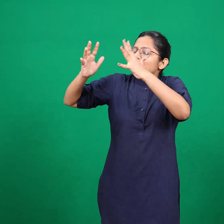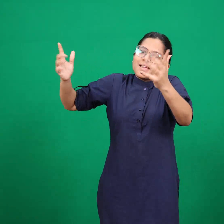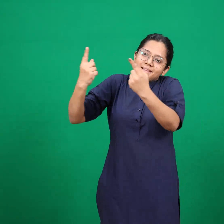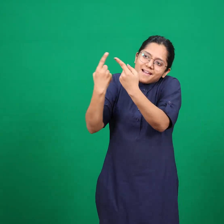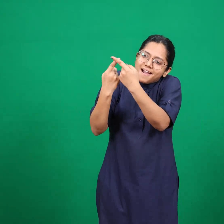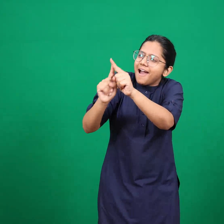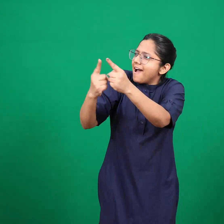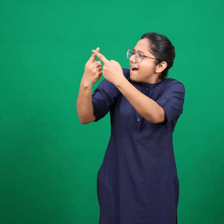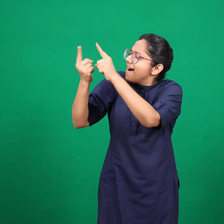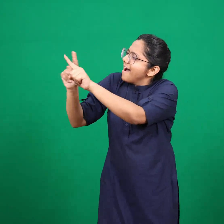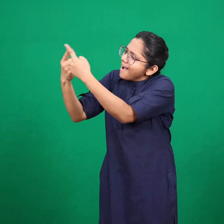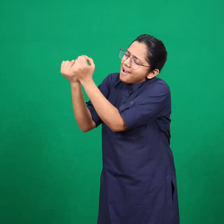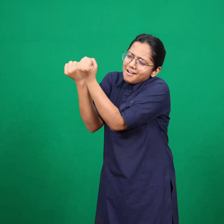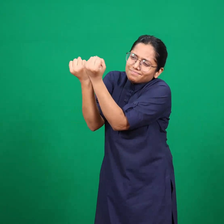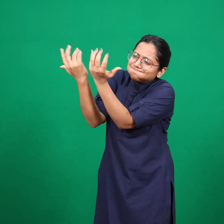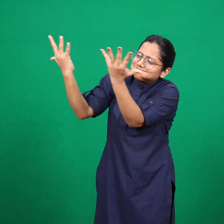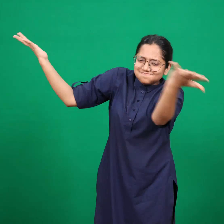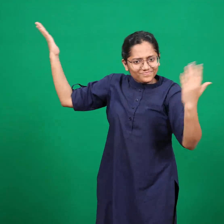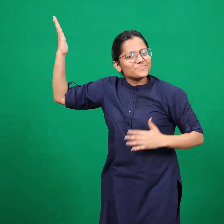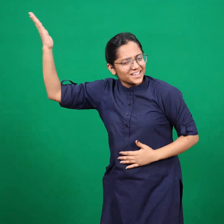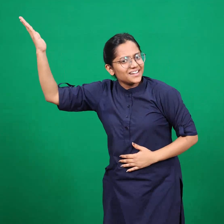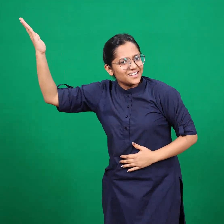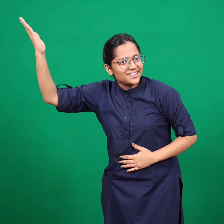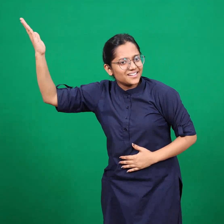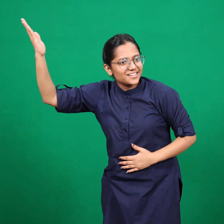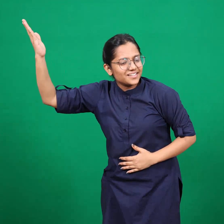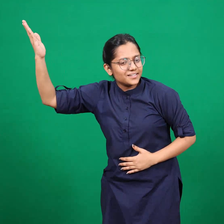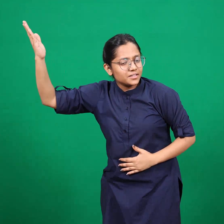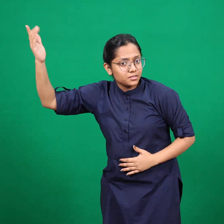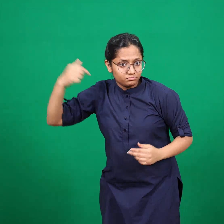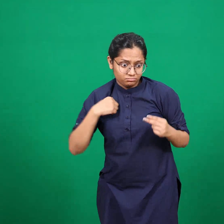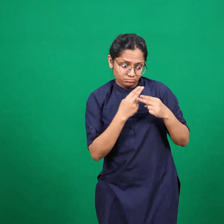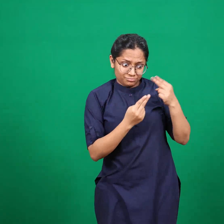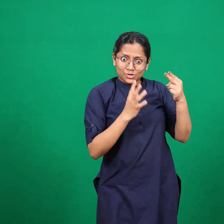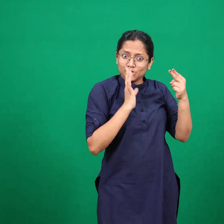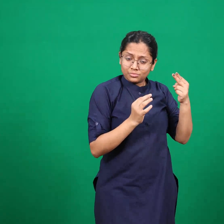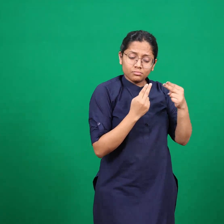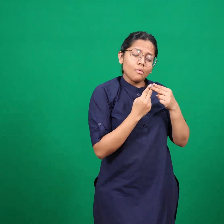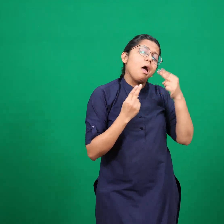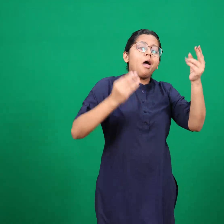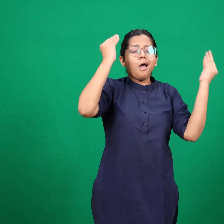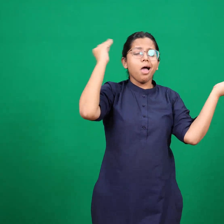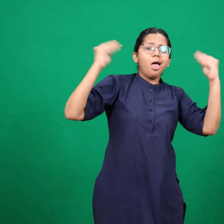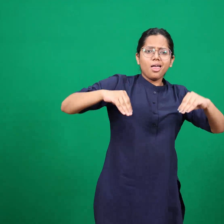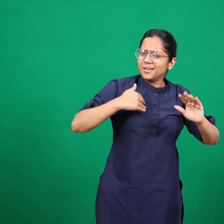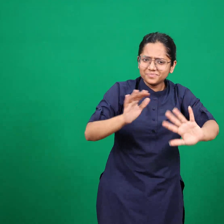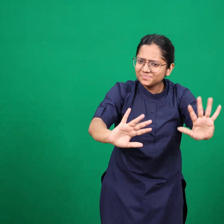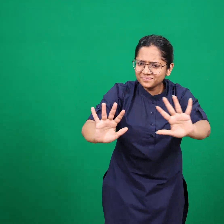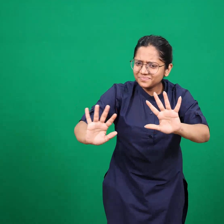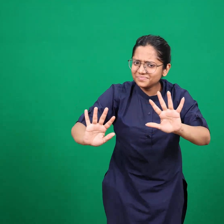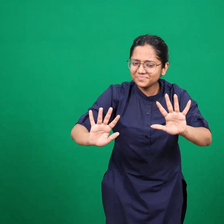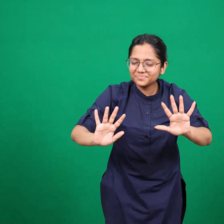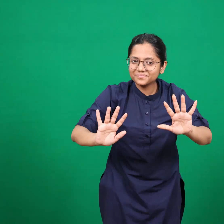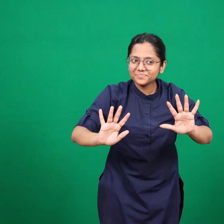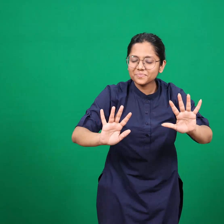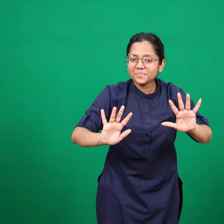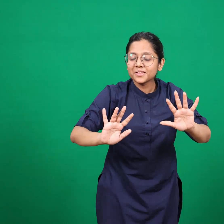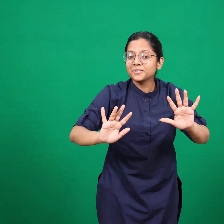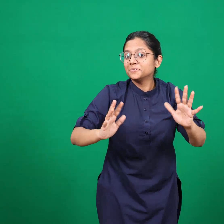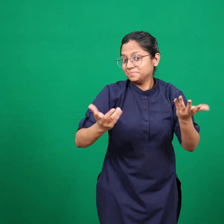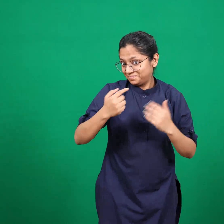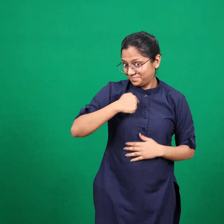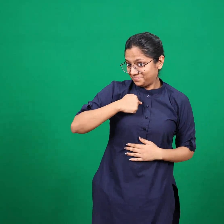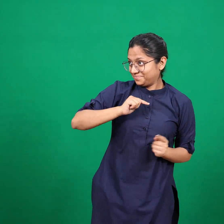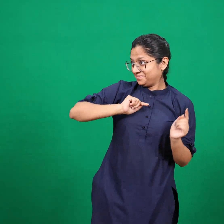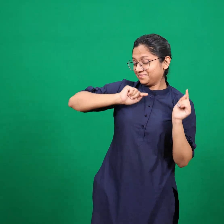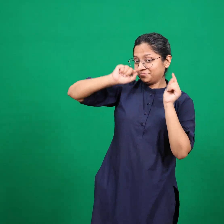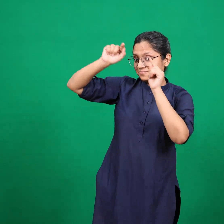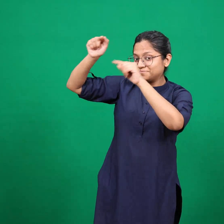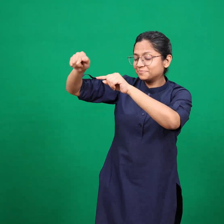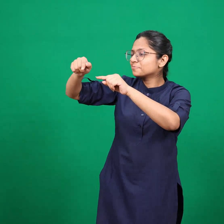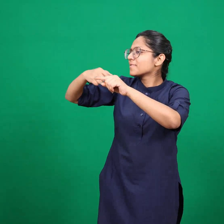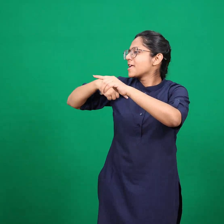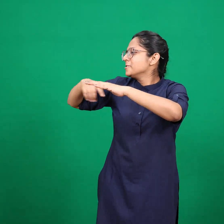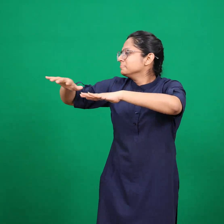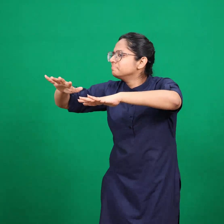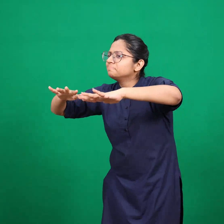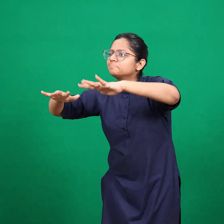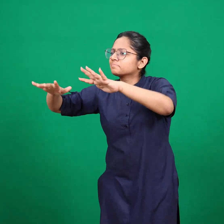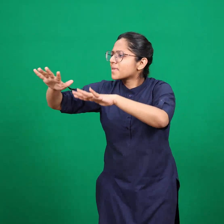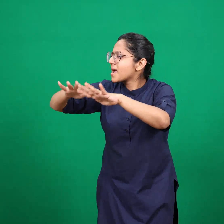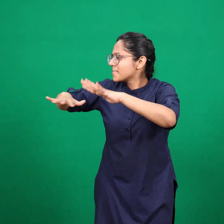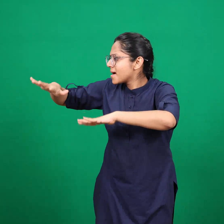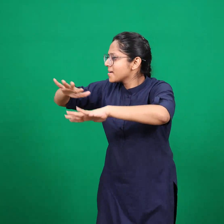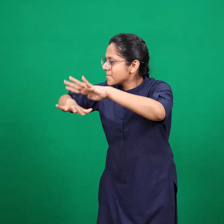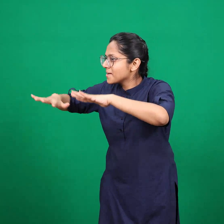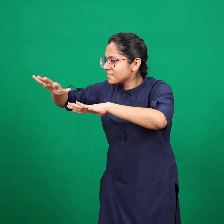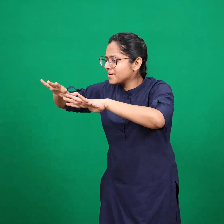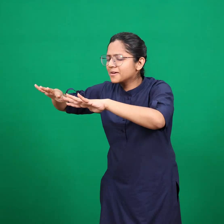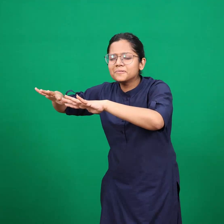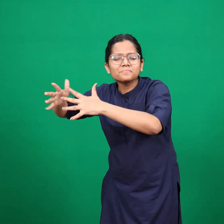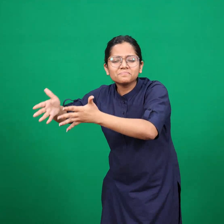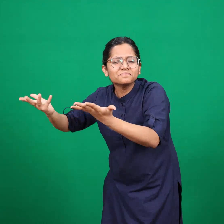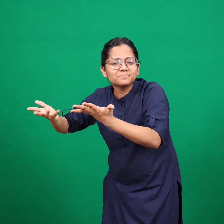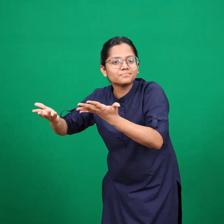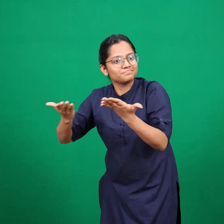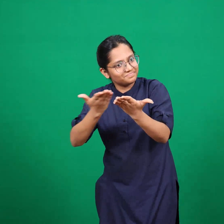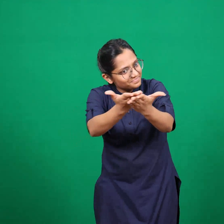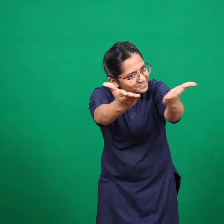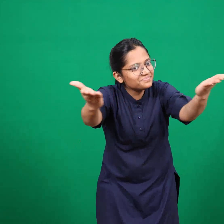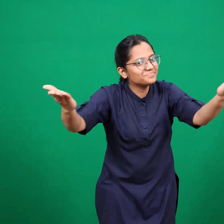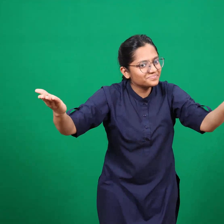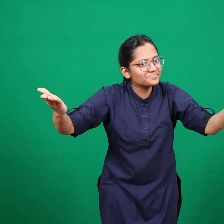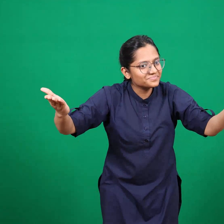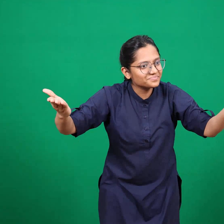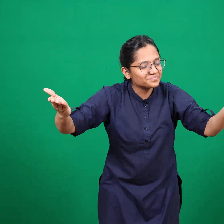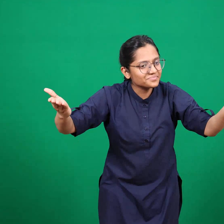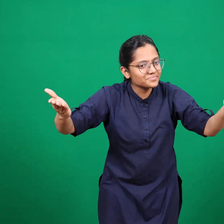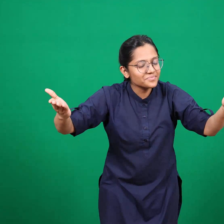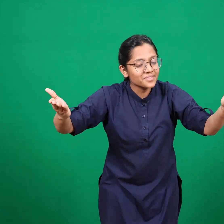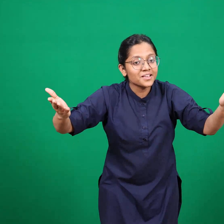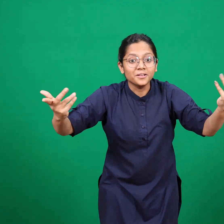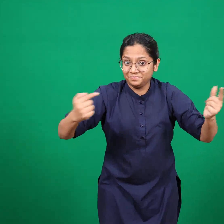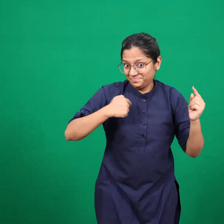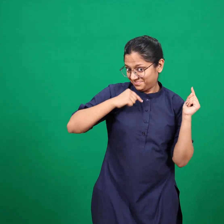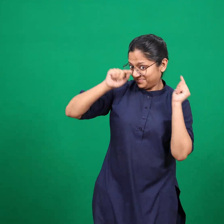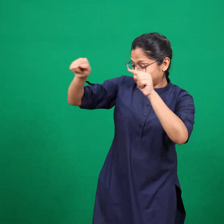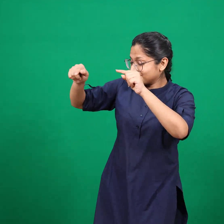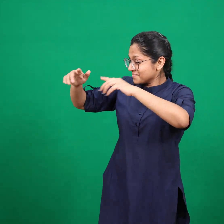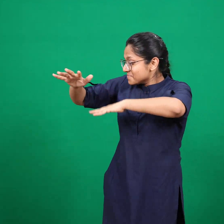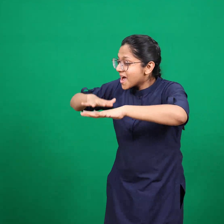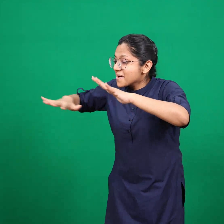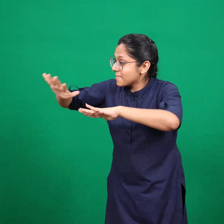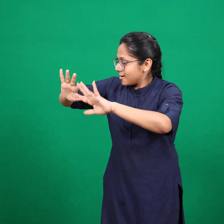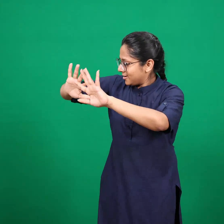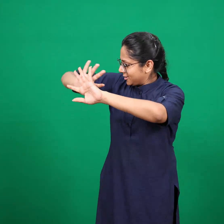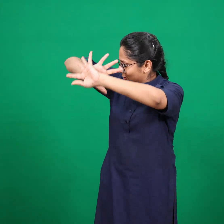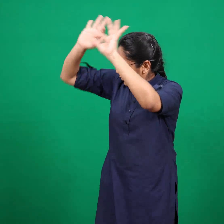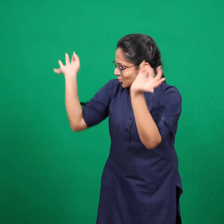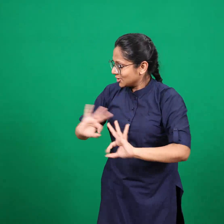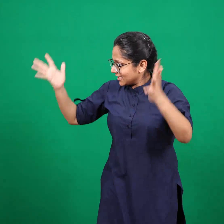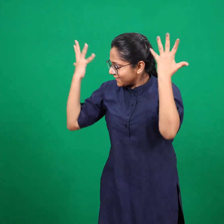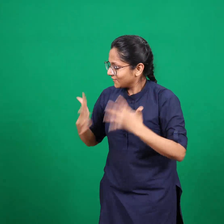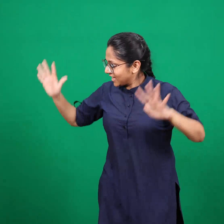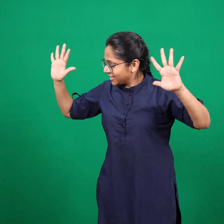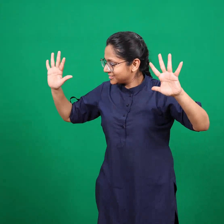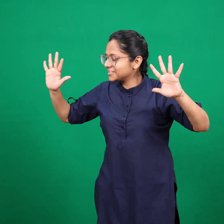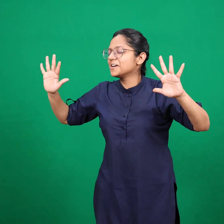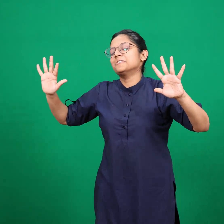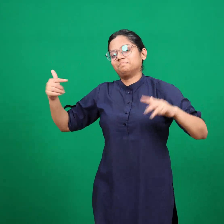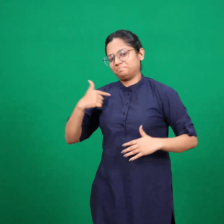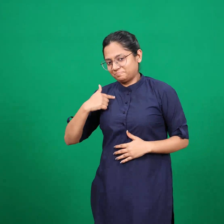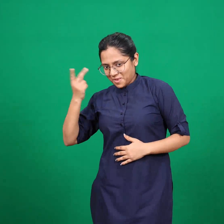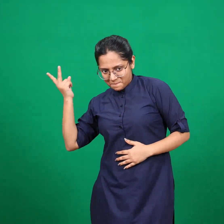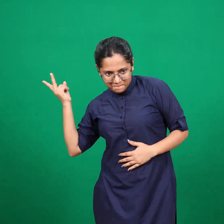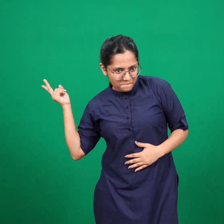If it were not so, would I have told you that I am going there to prepare a place for you?